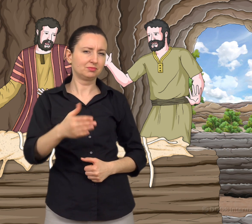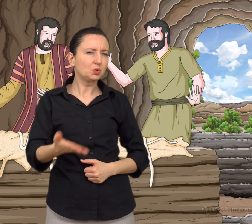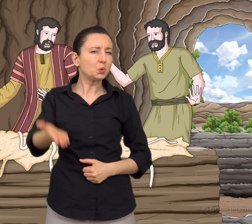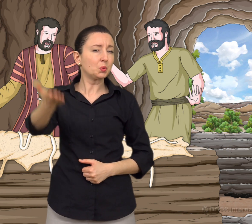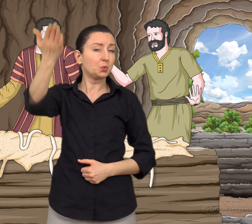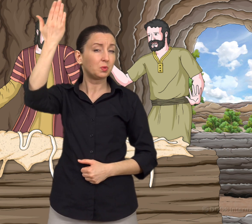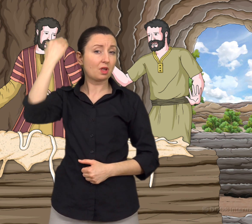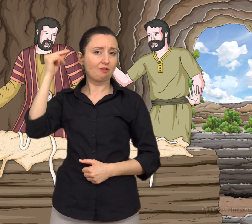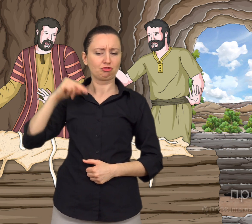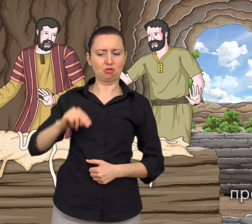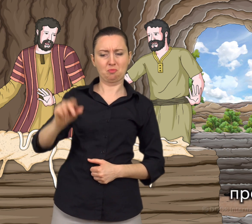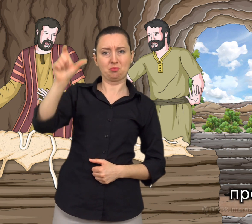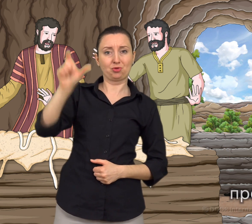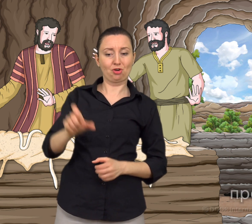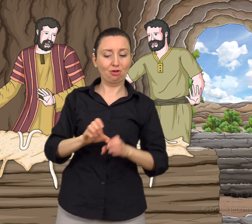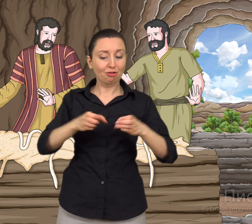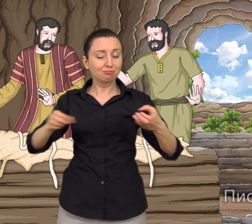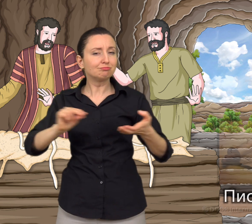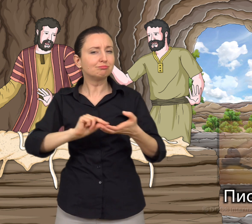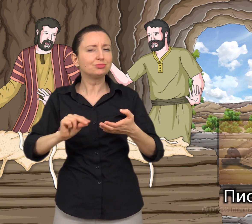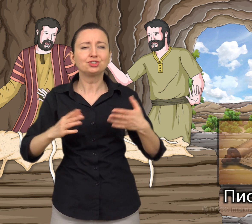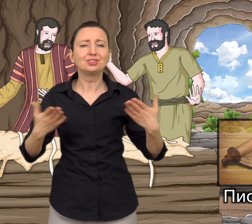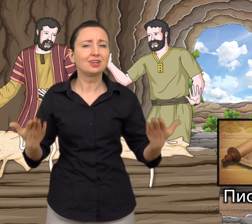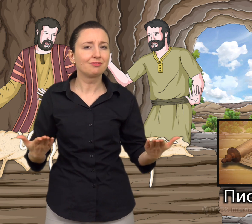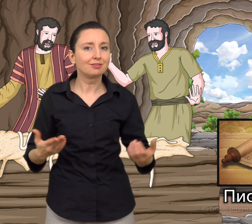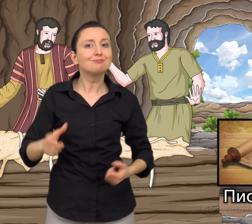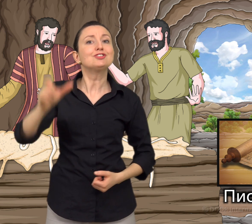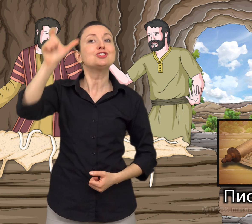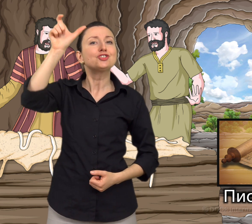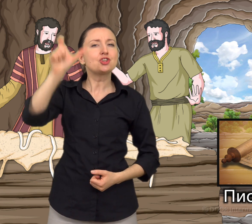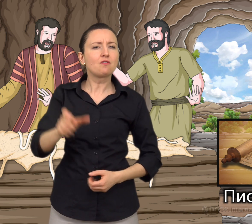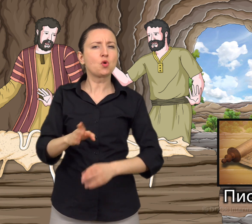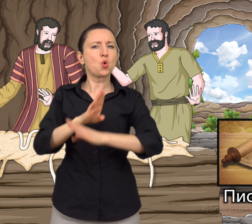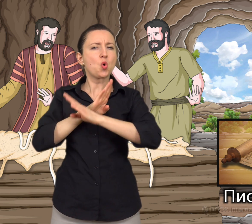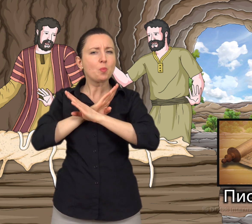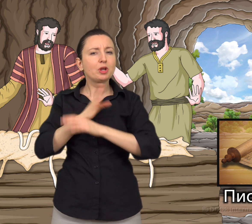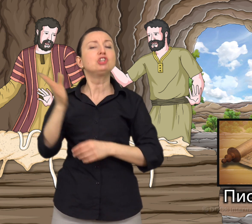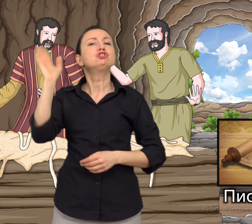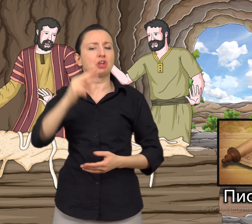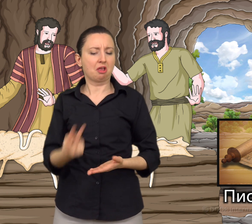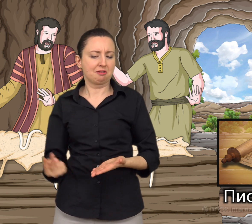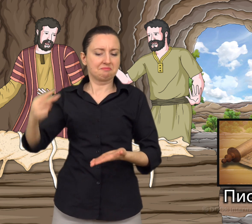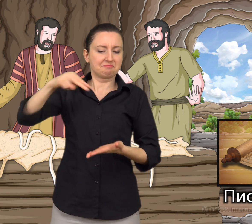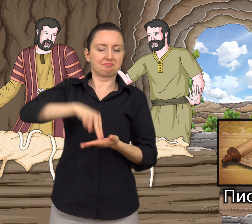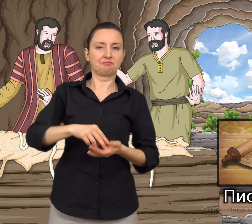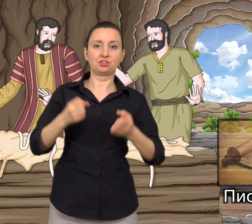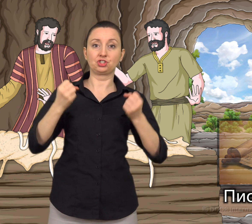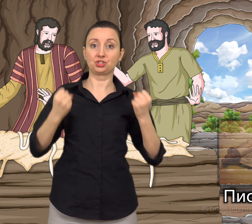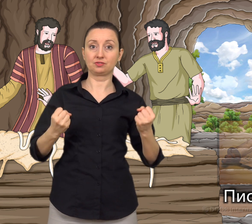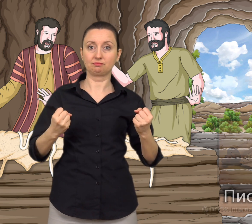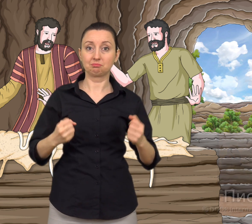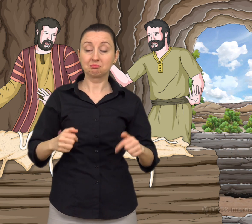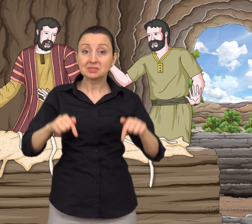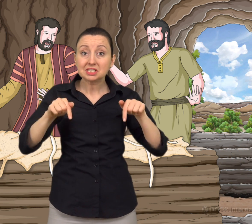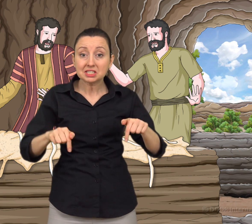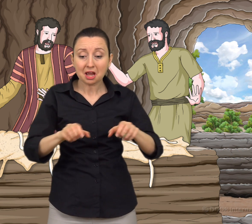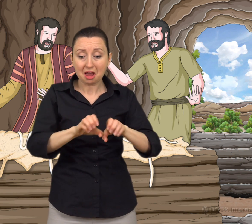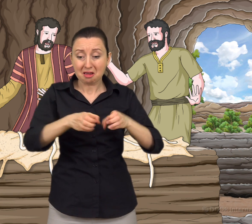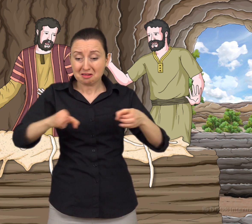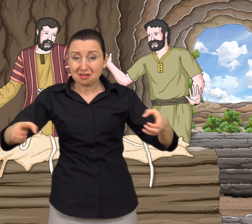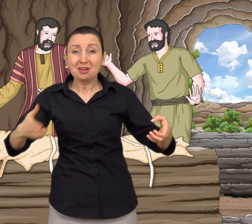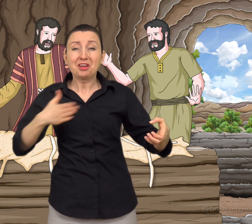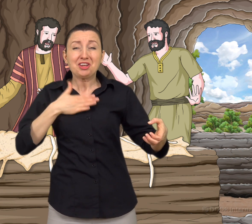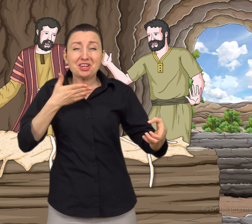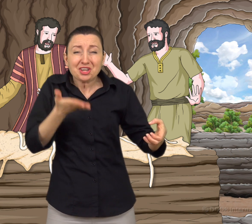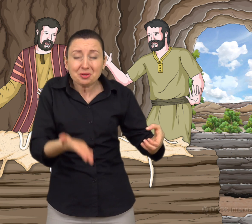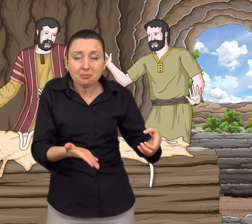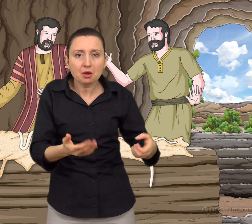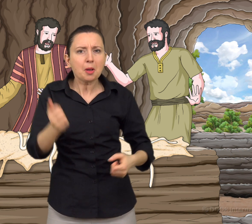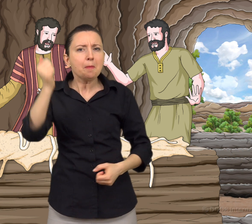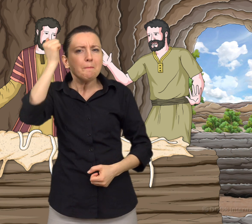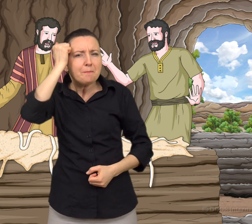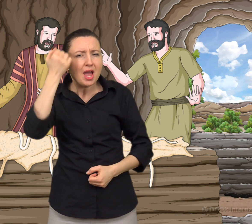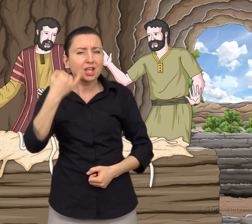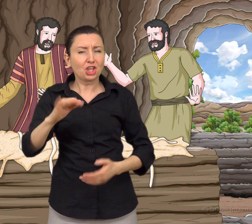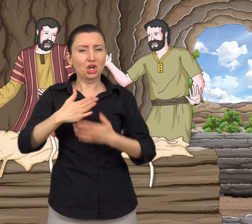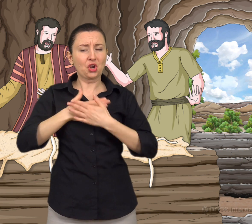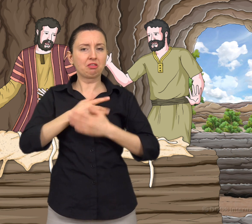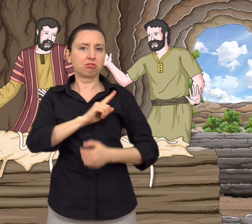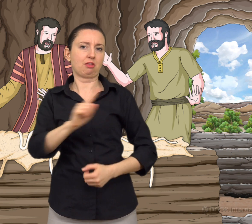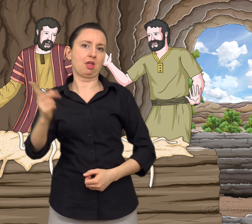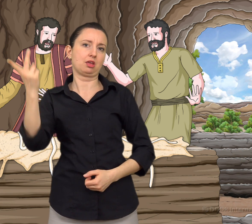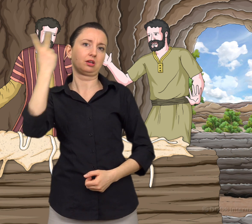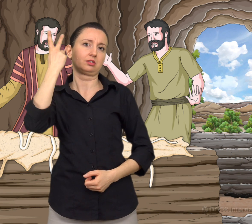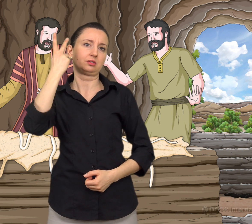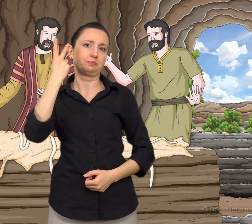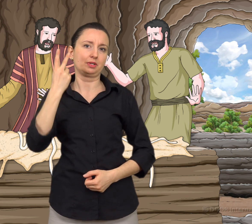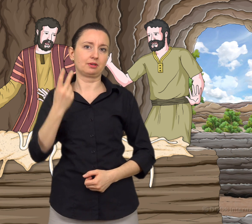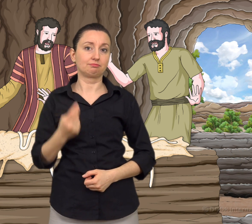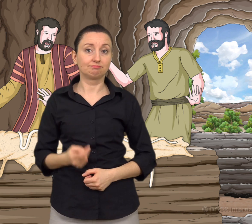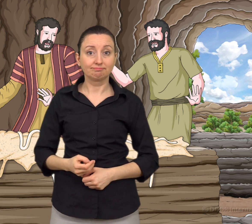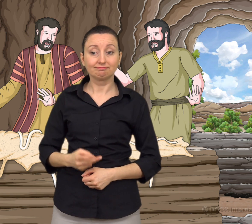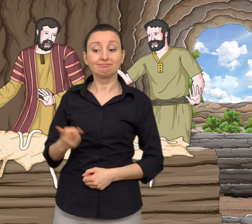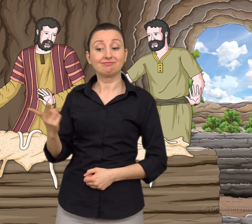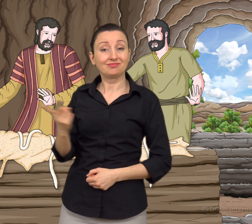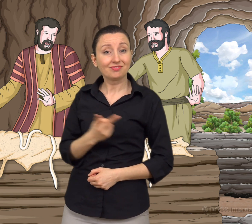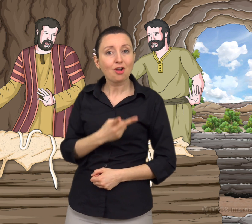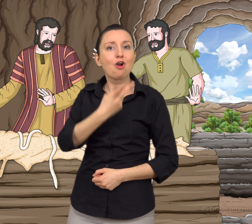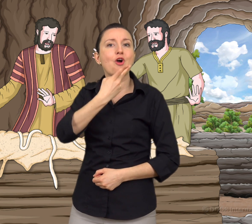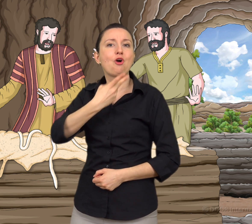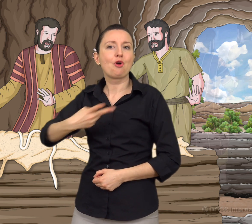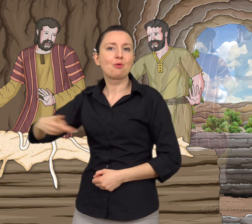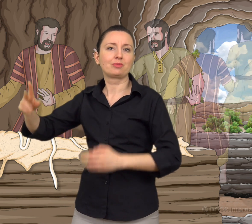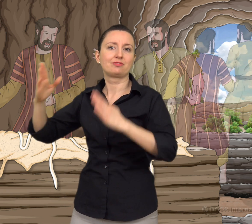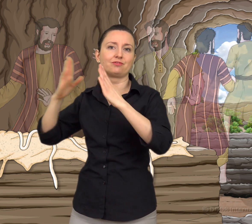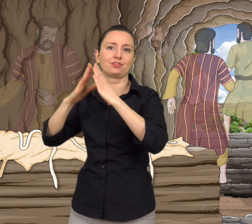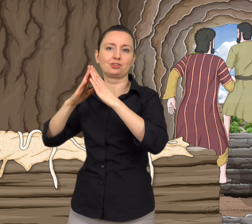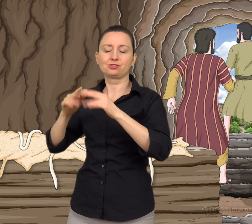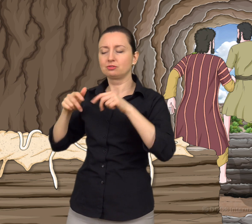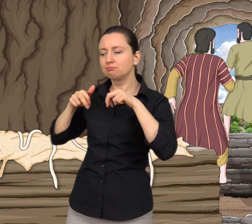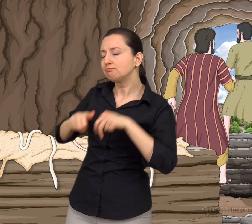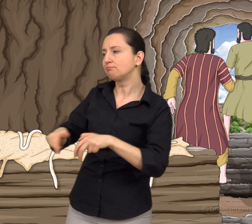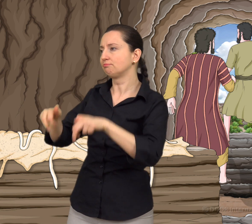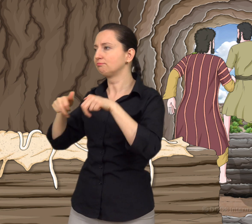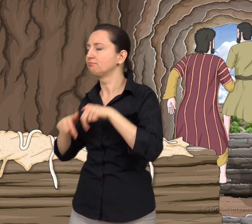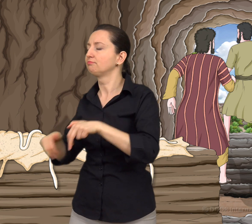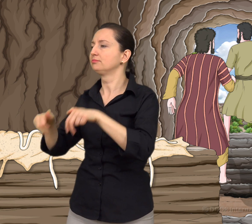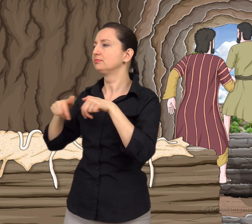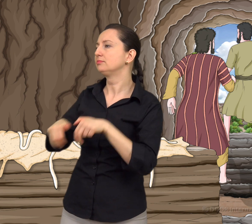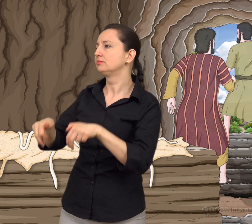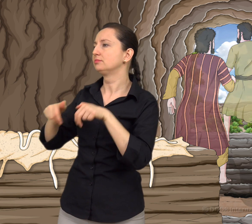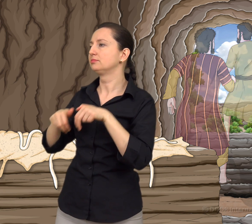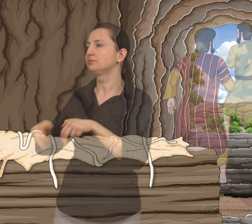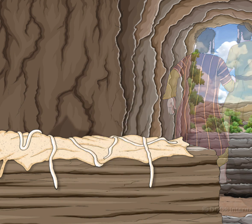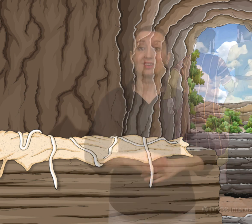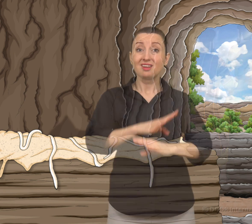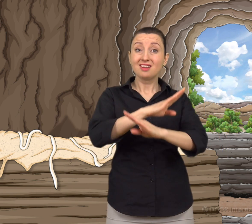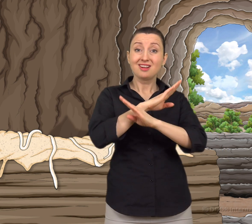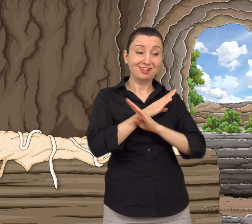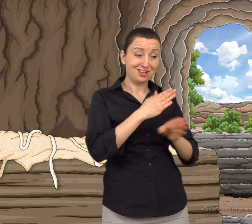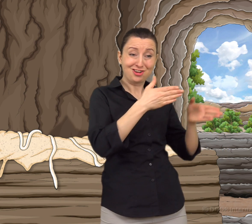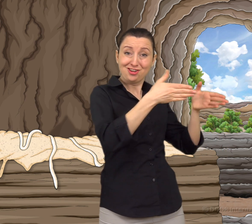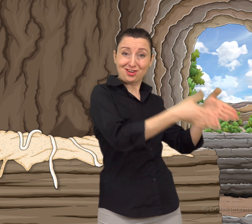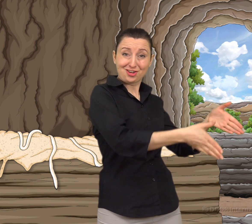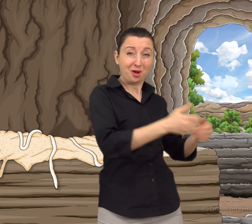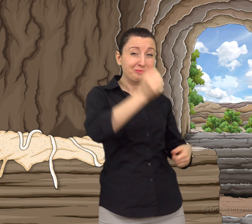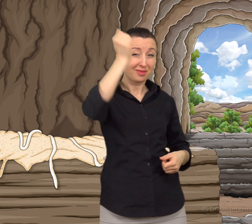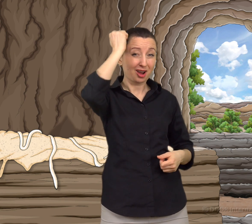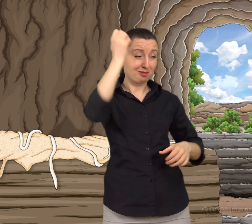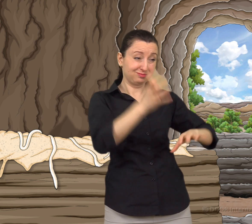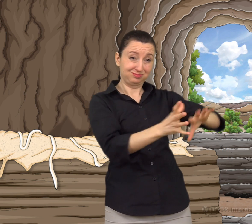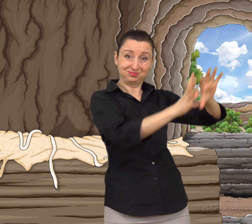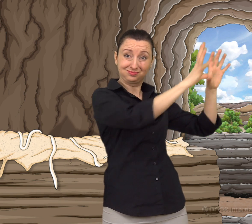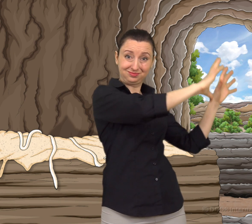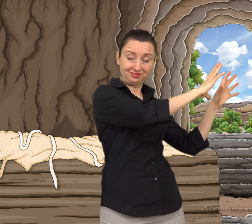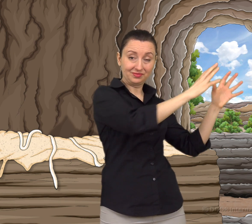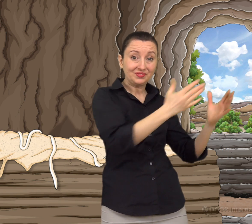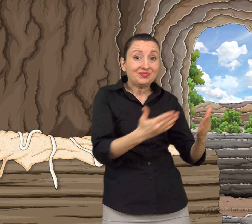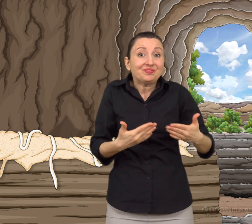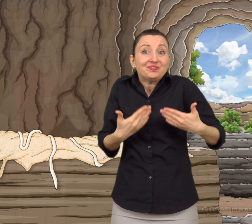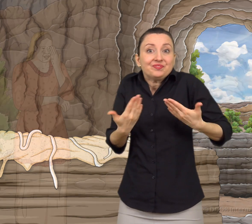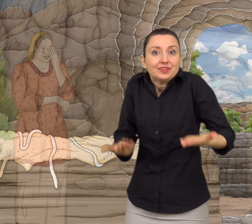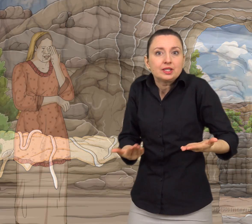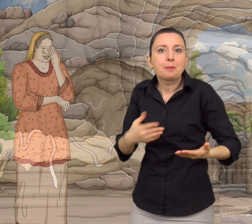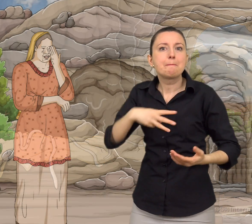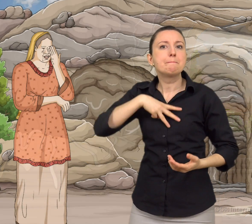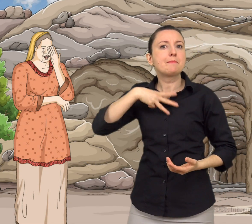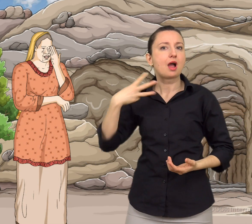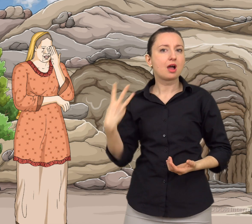For they still did not understand from the Scripture that Jesus had to rise from the dead. Then the disciples returned to their homes.